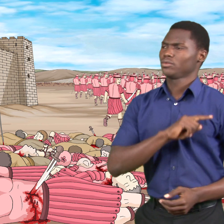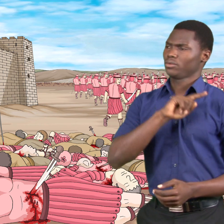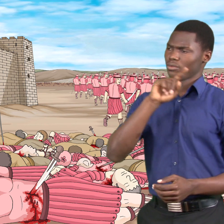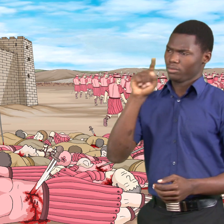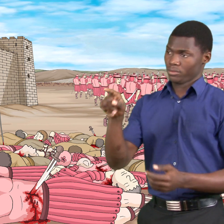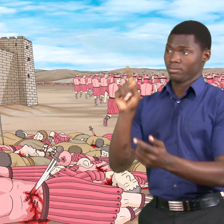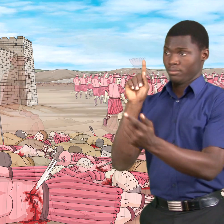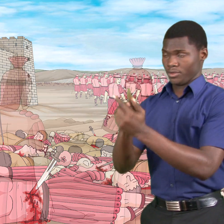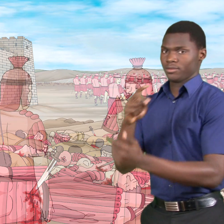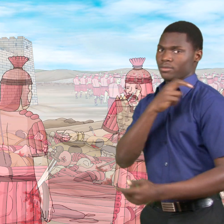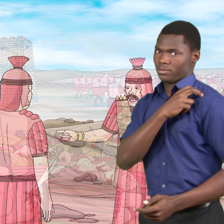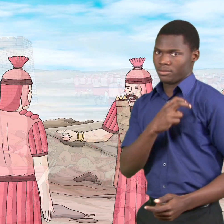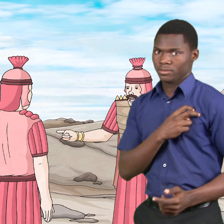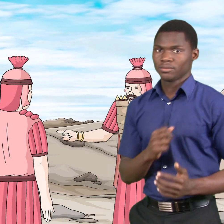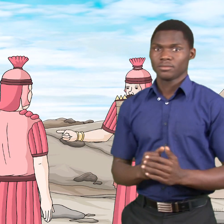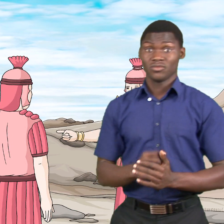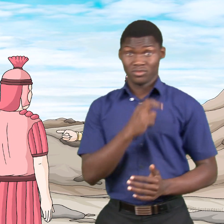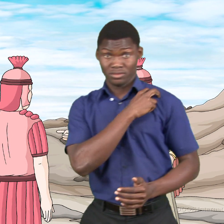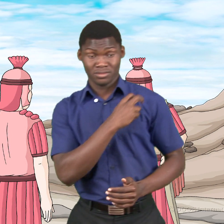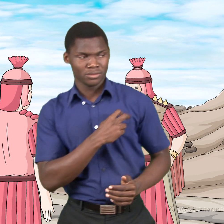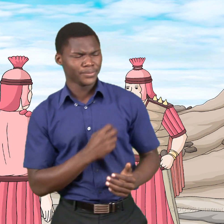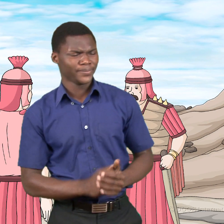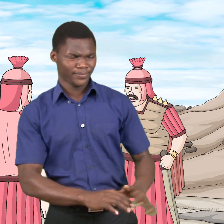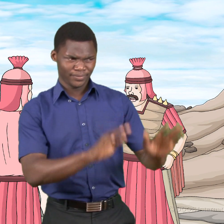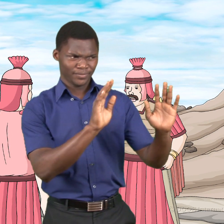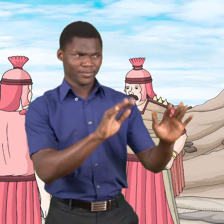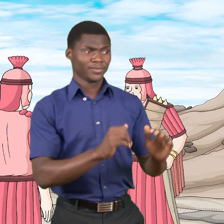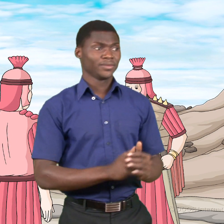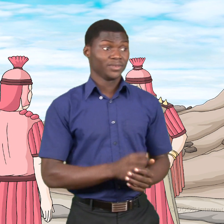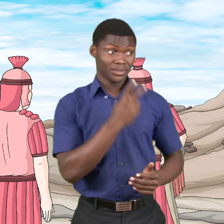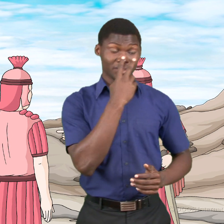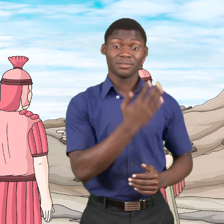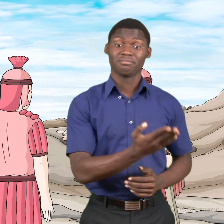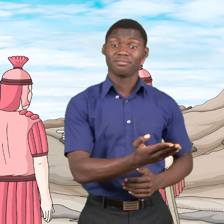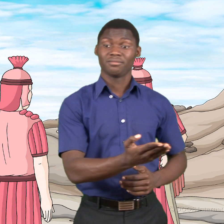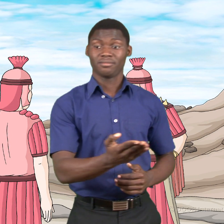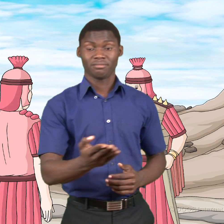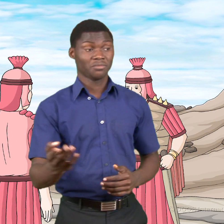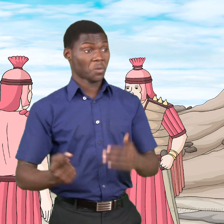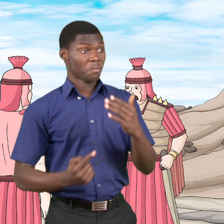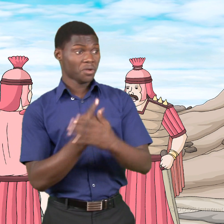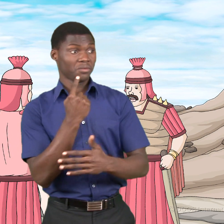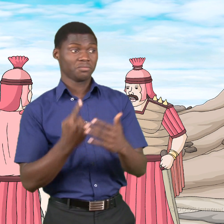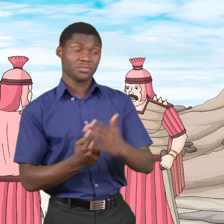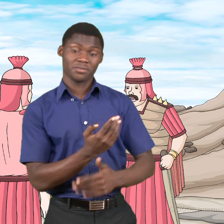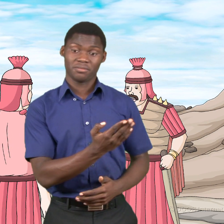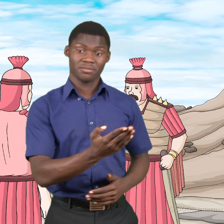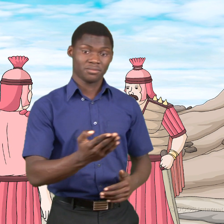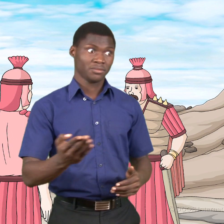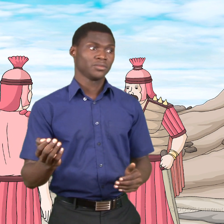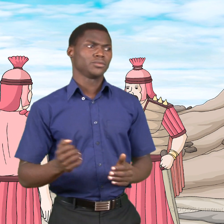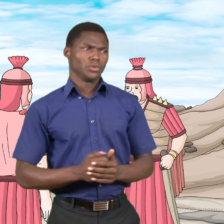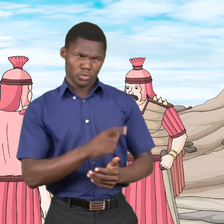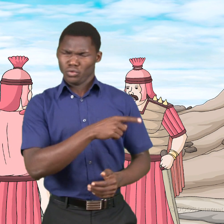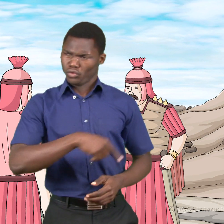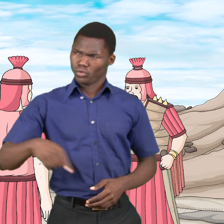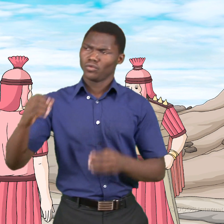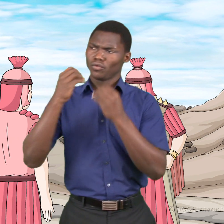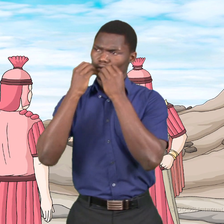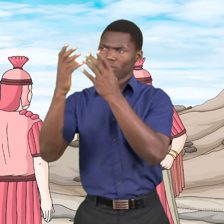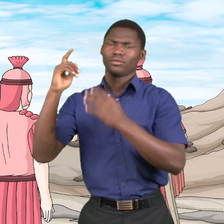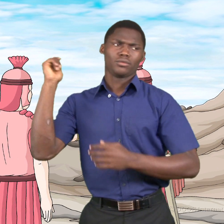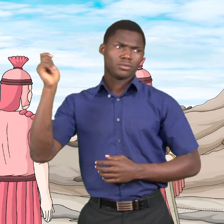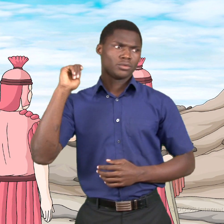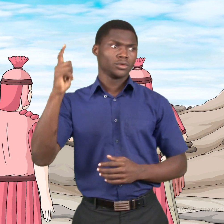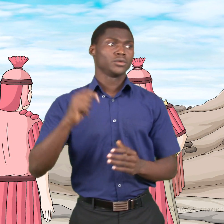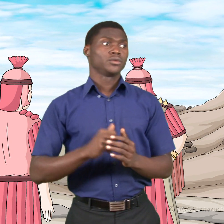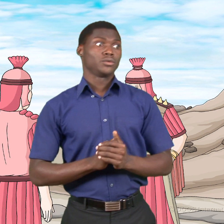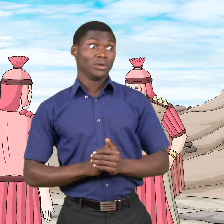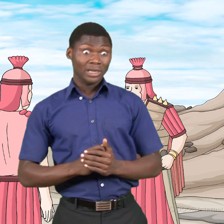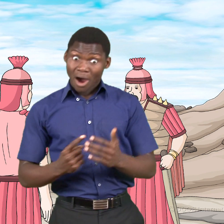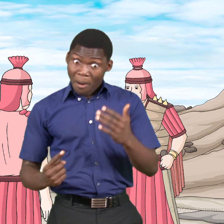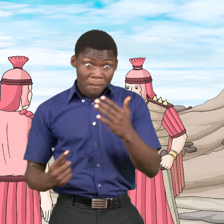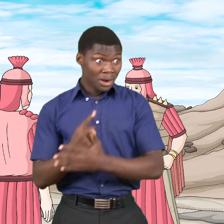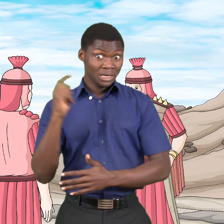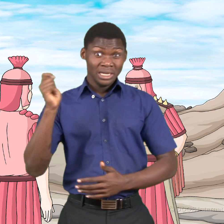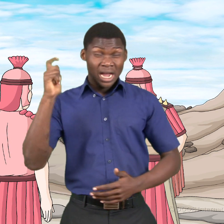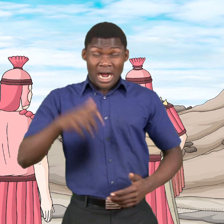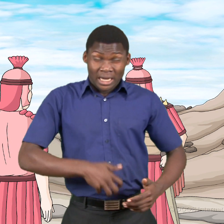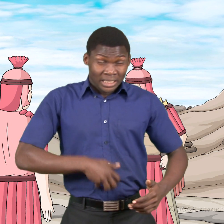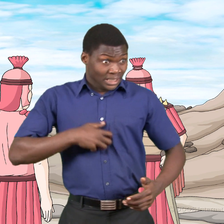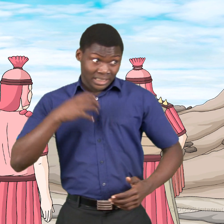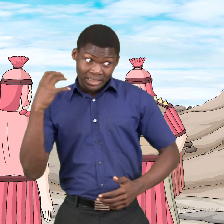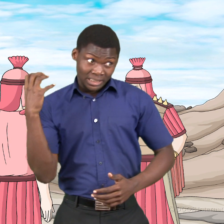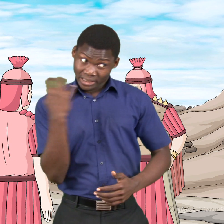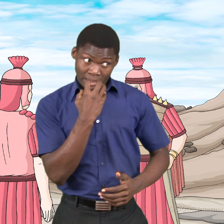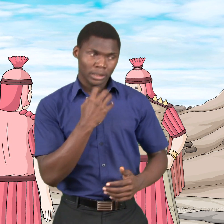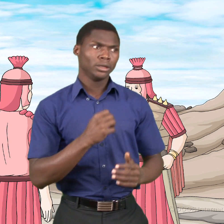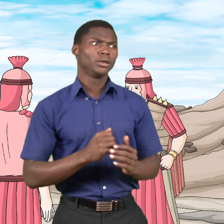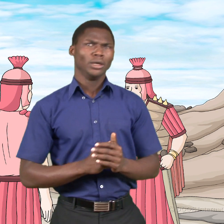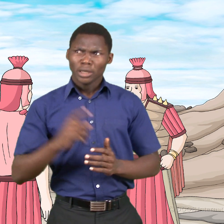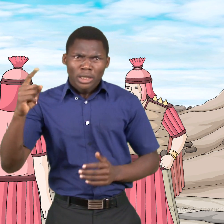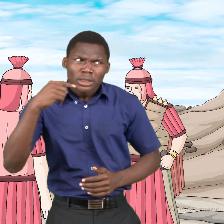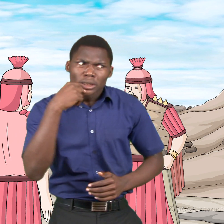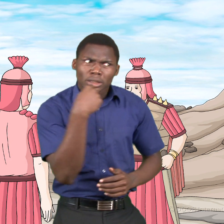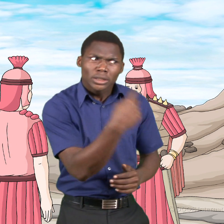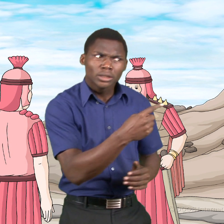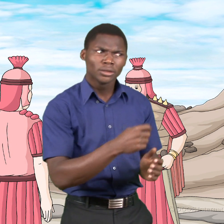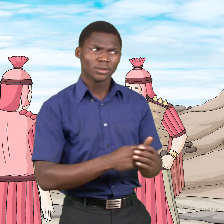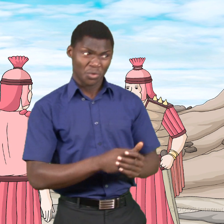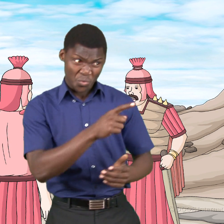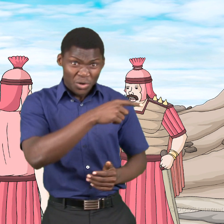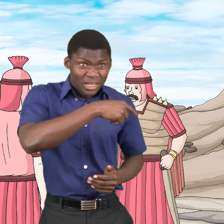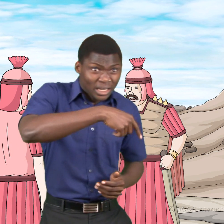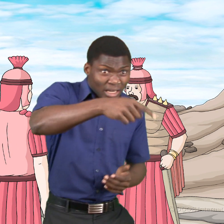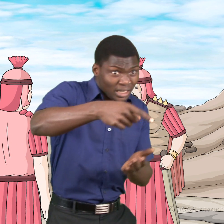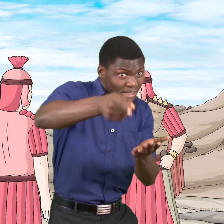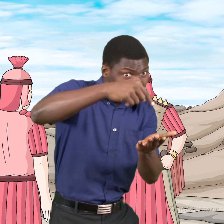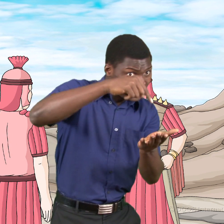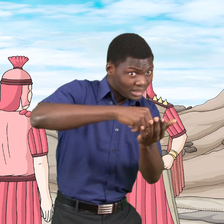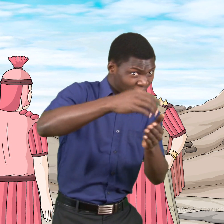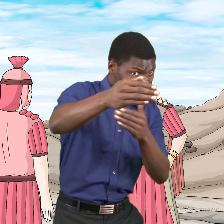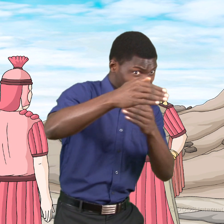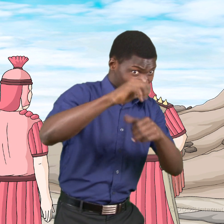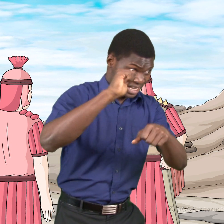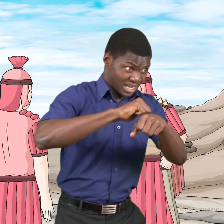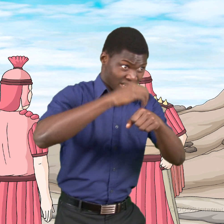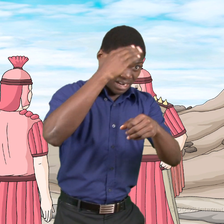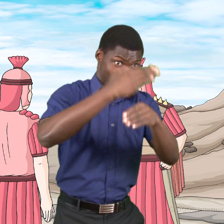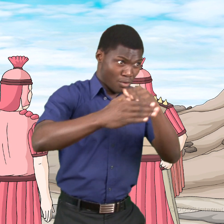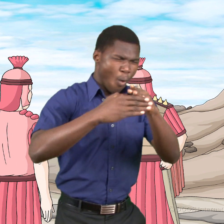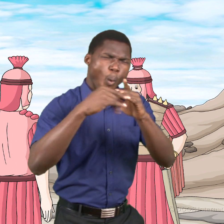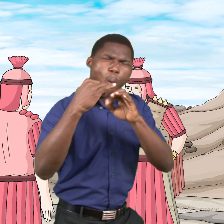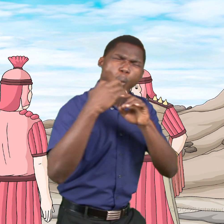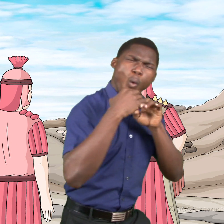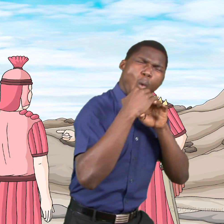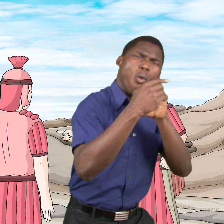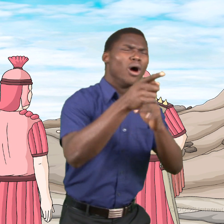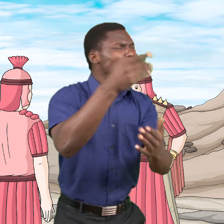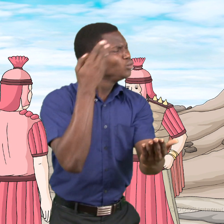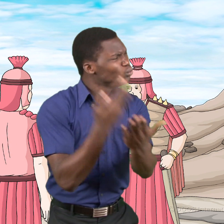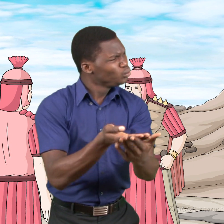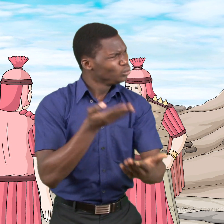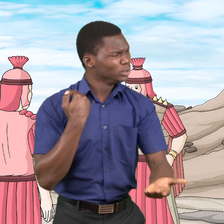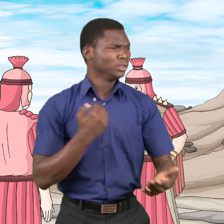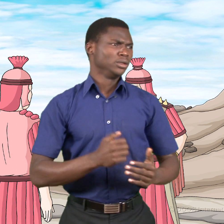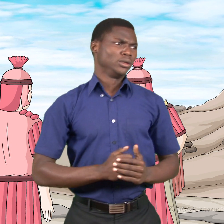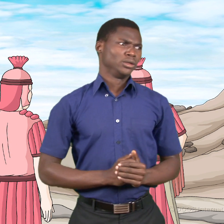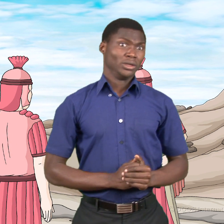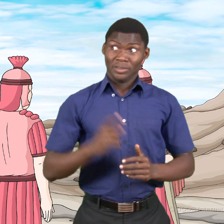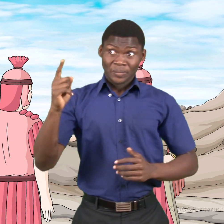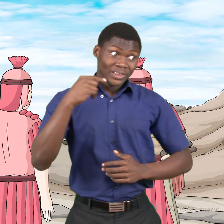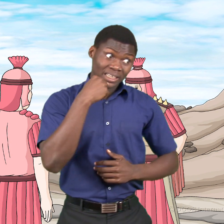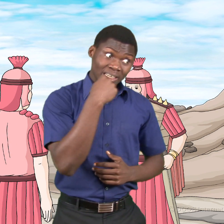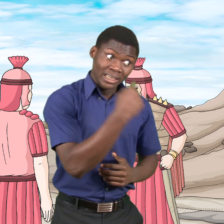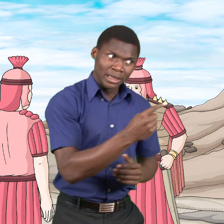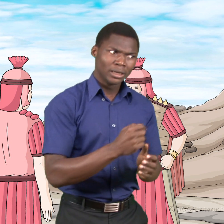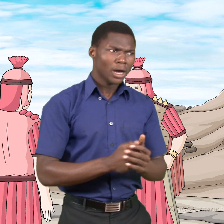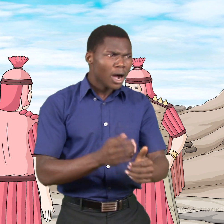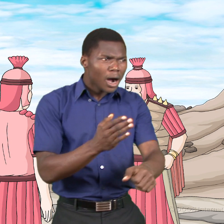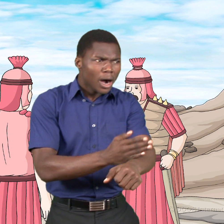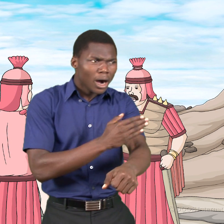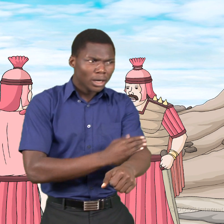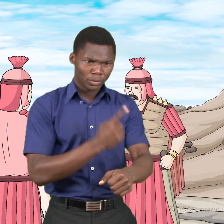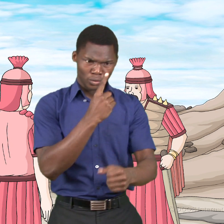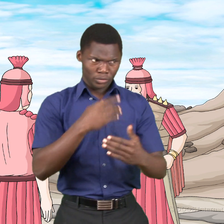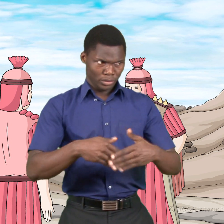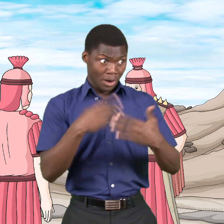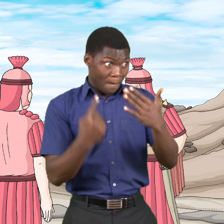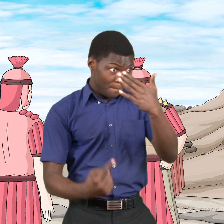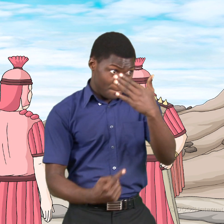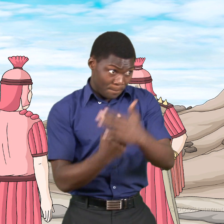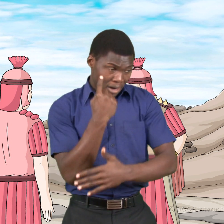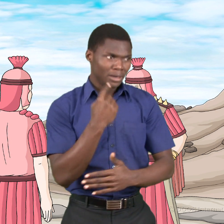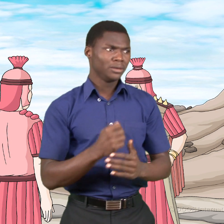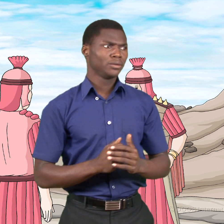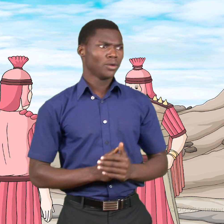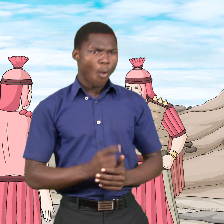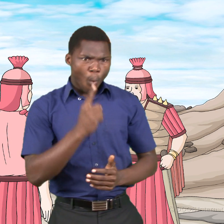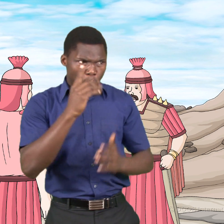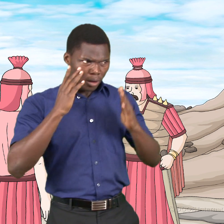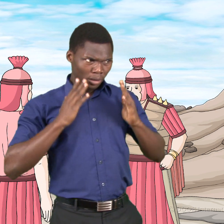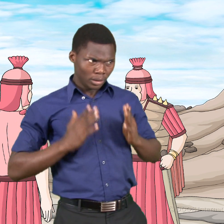Joab sent to David a full account of the battle and instructed the messenger, “When you have finished giving the king all the details of the battle, if the king’s anger flares, he may ask you, ‘Why did you get so close to the city to fight?